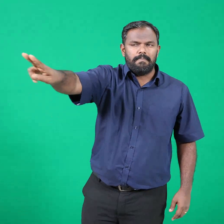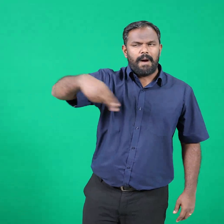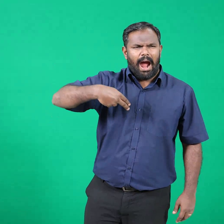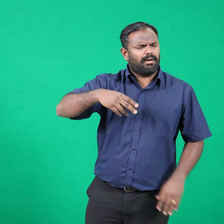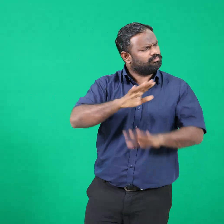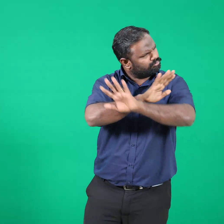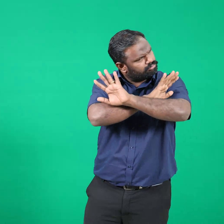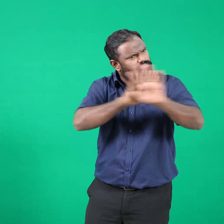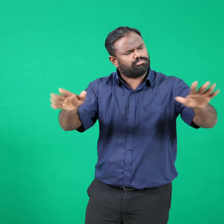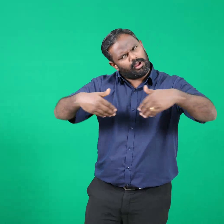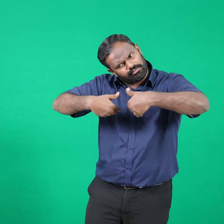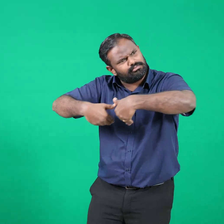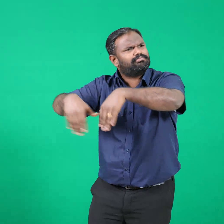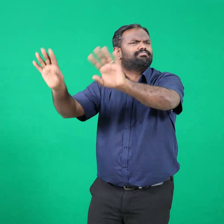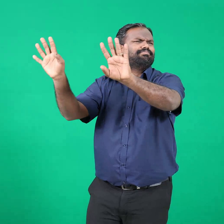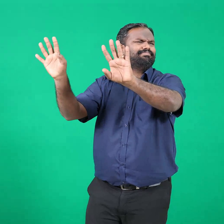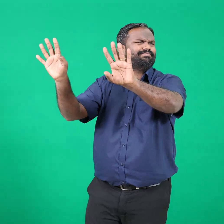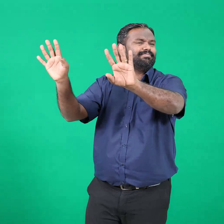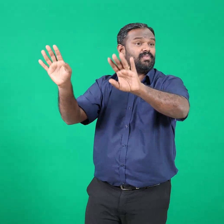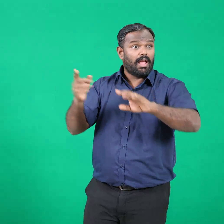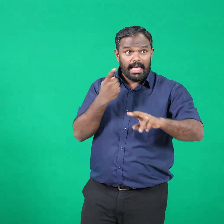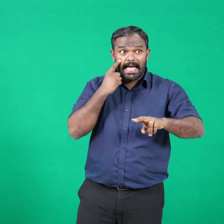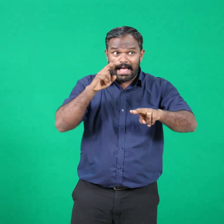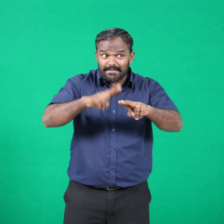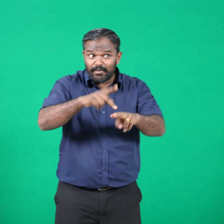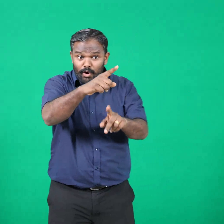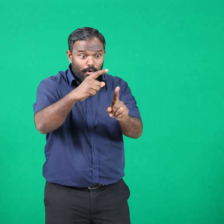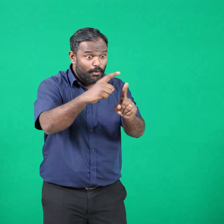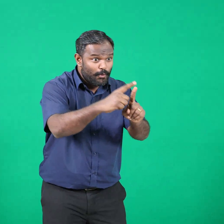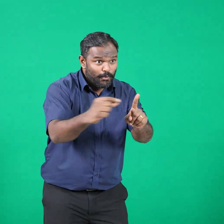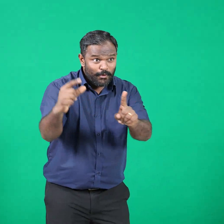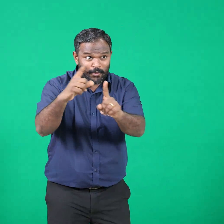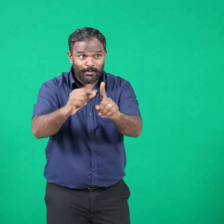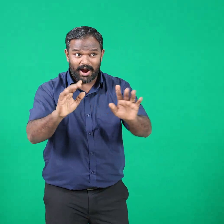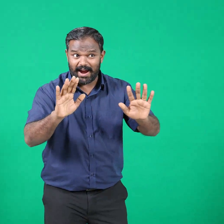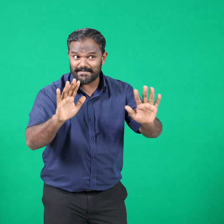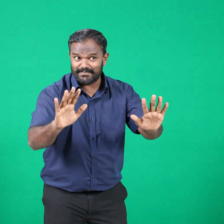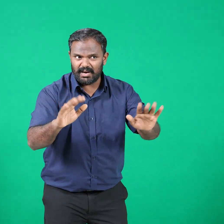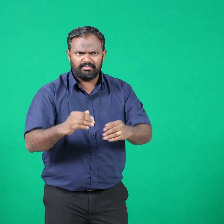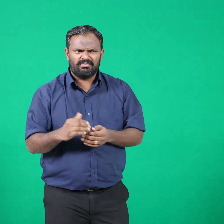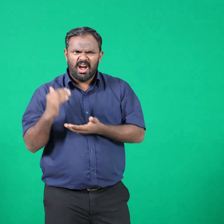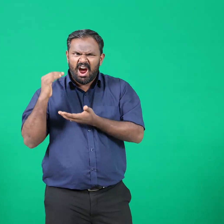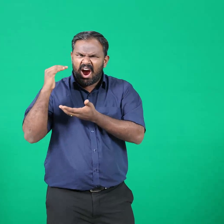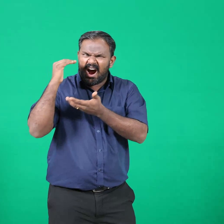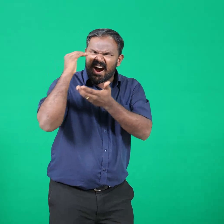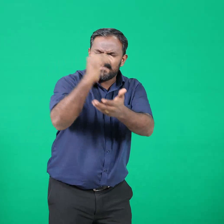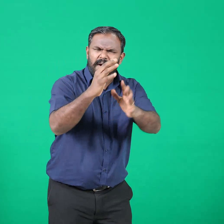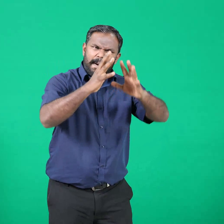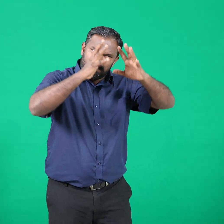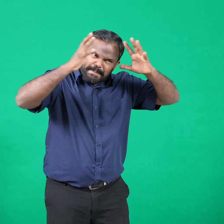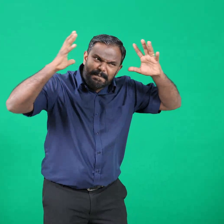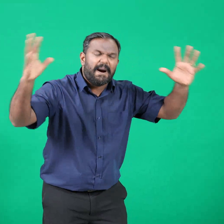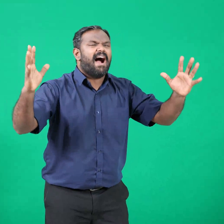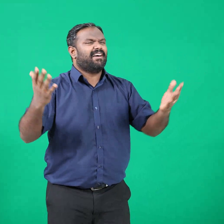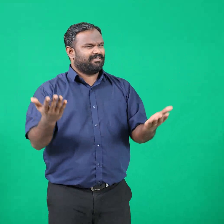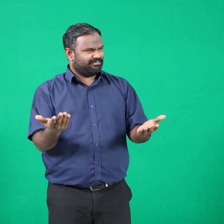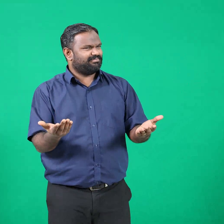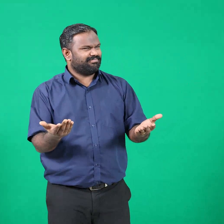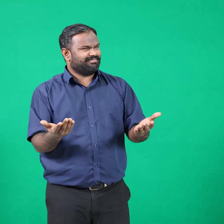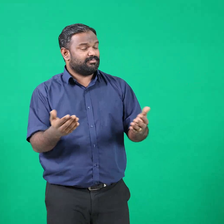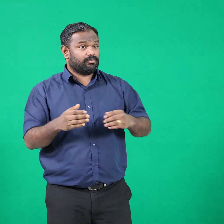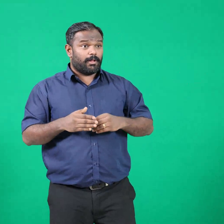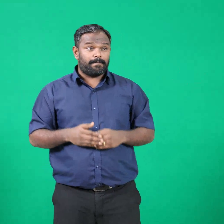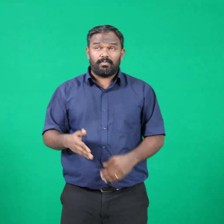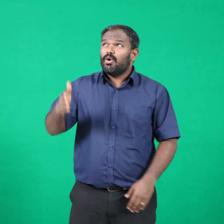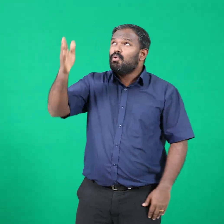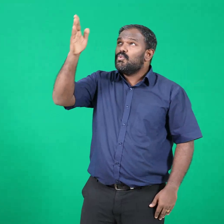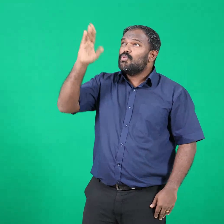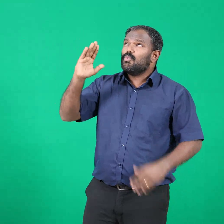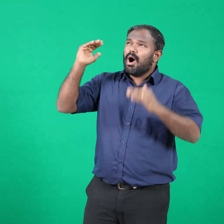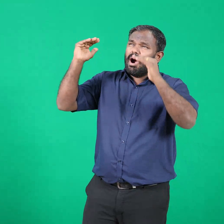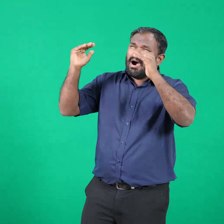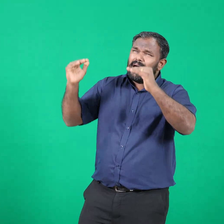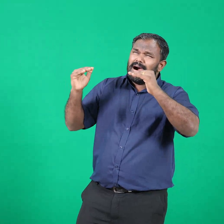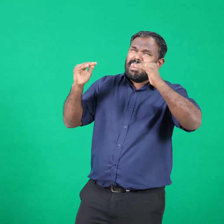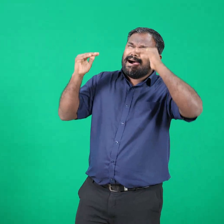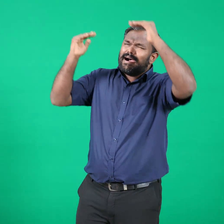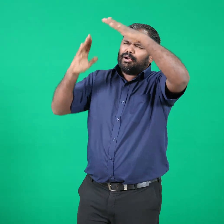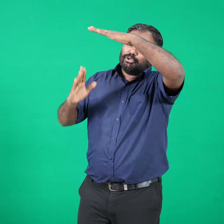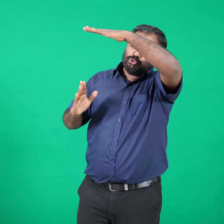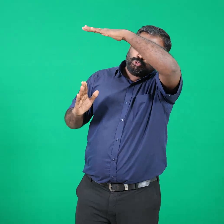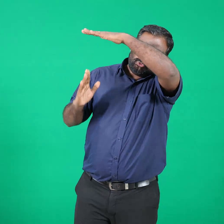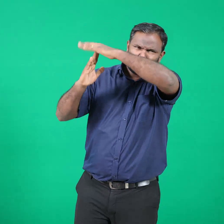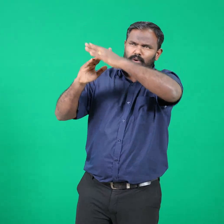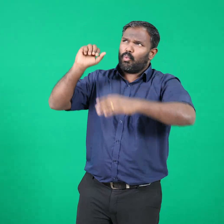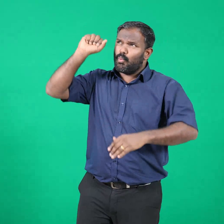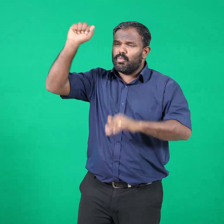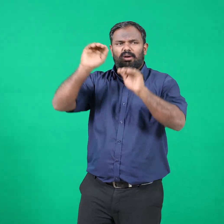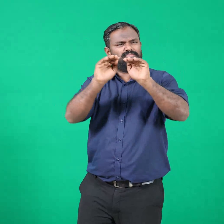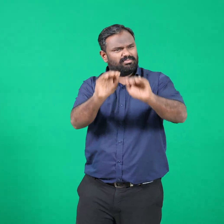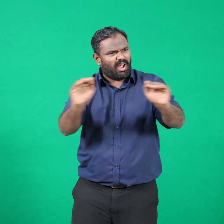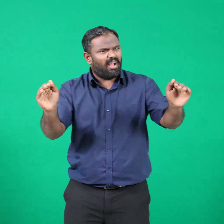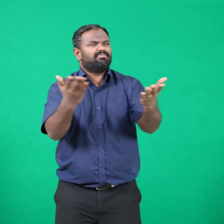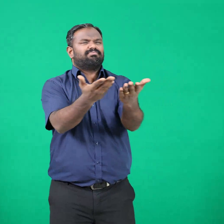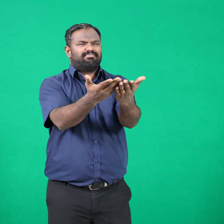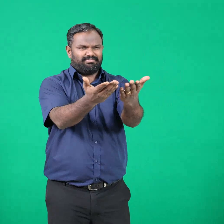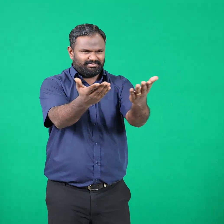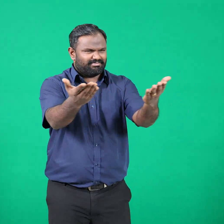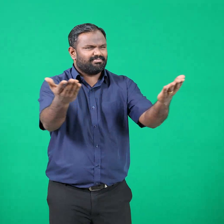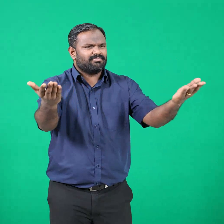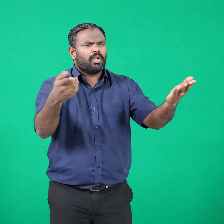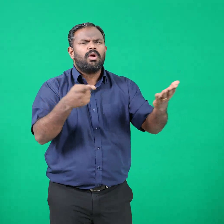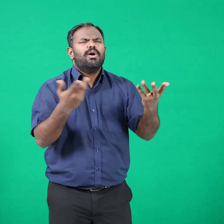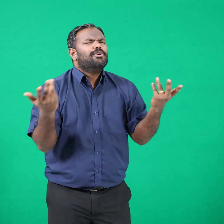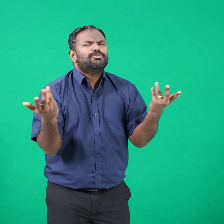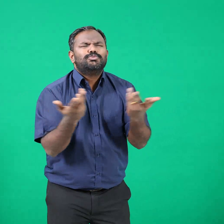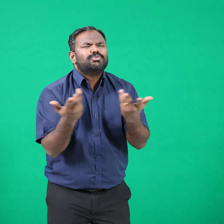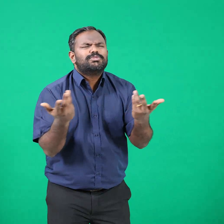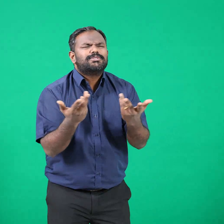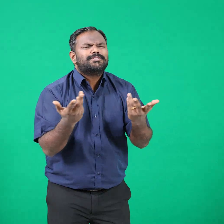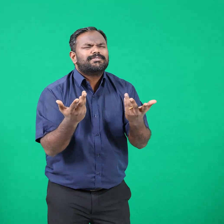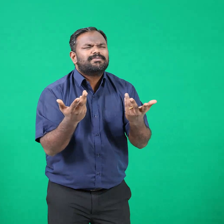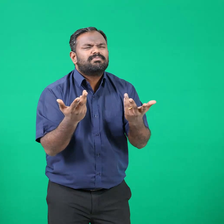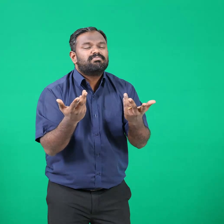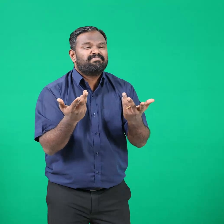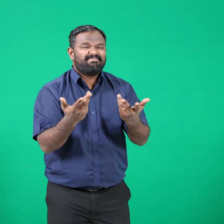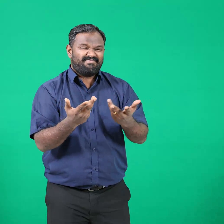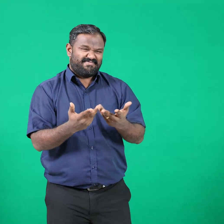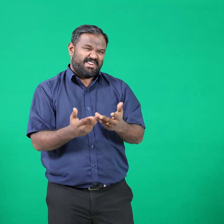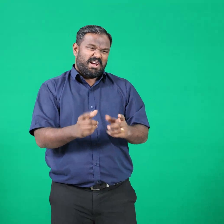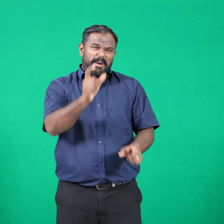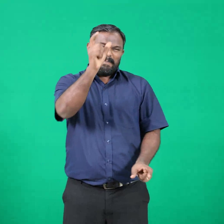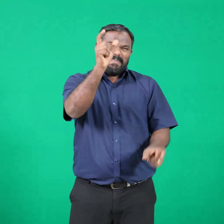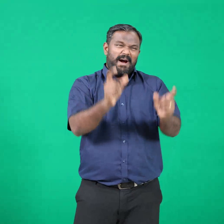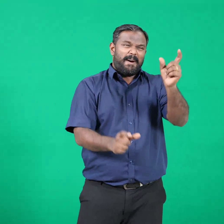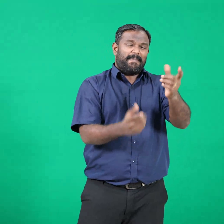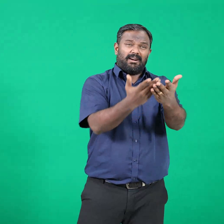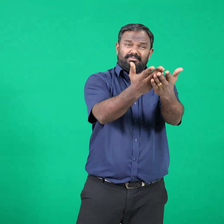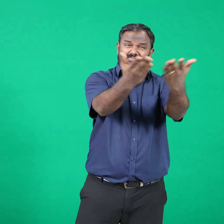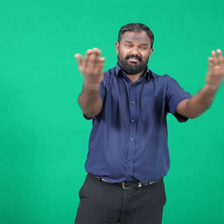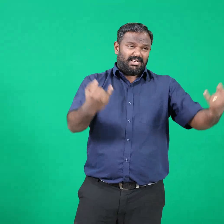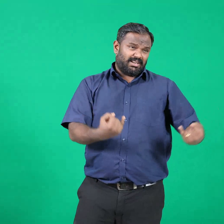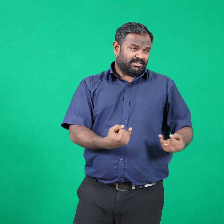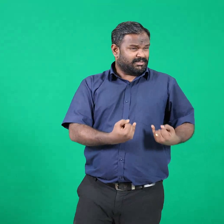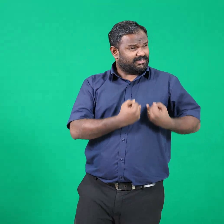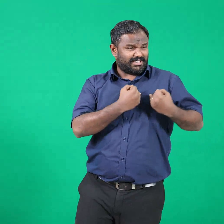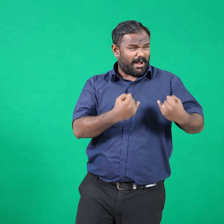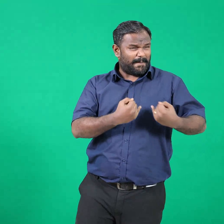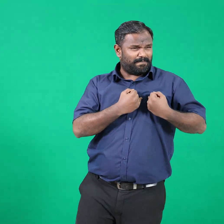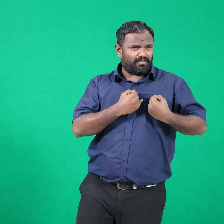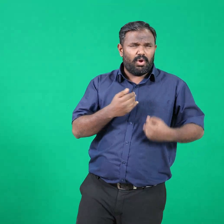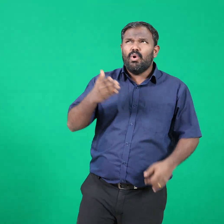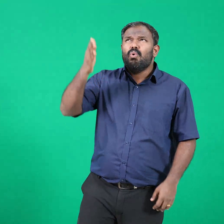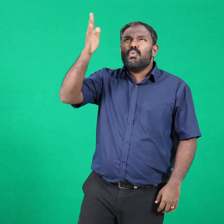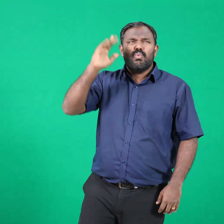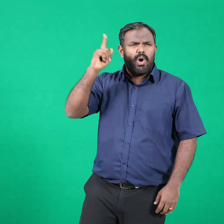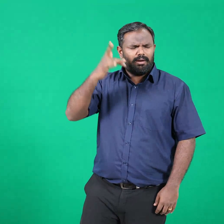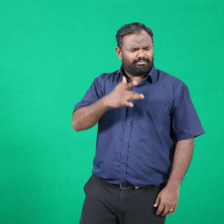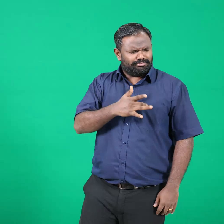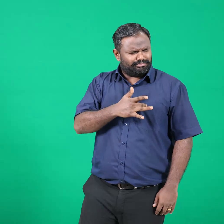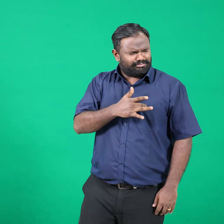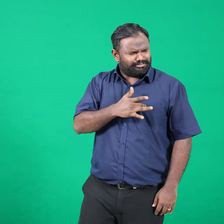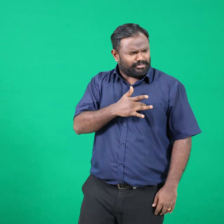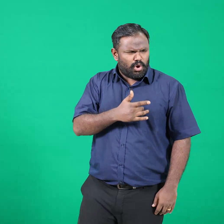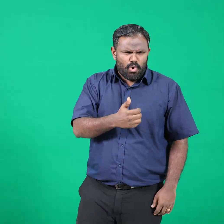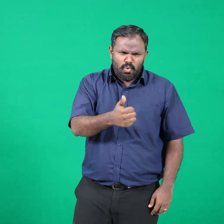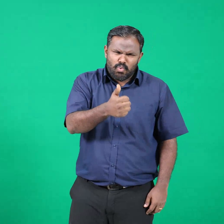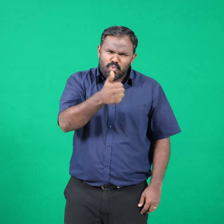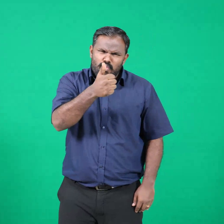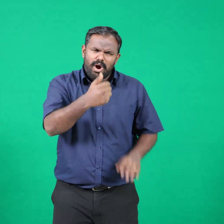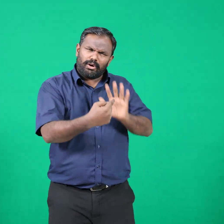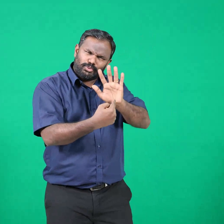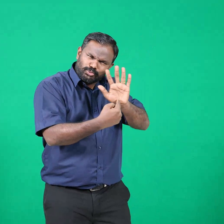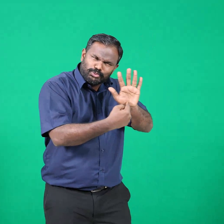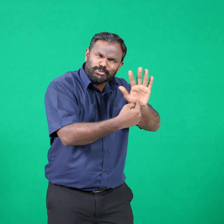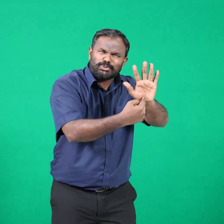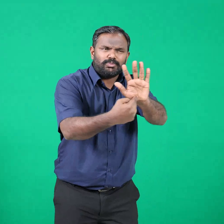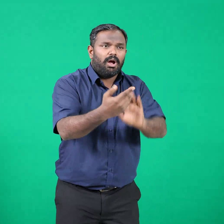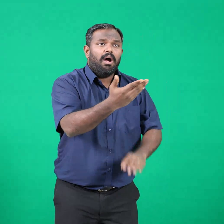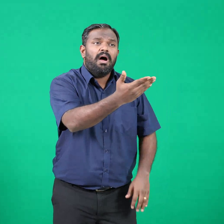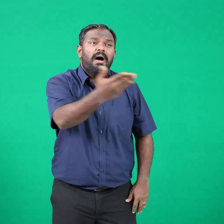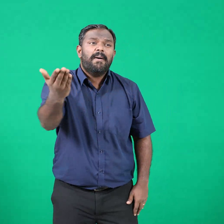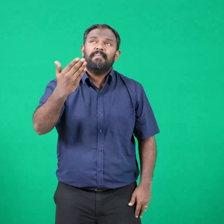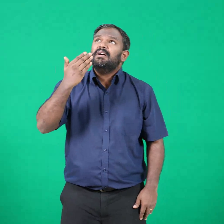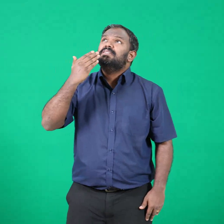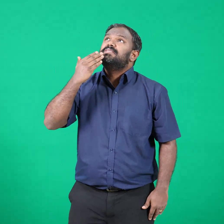Then your reward will be great, and you will be sons of the Most High;